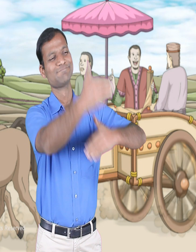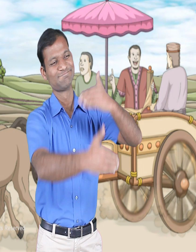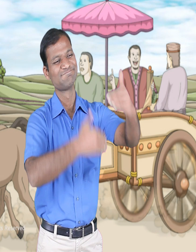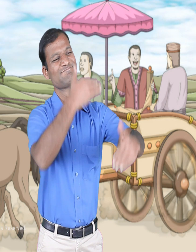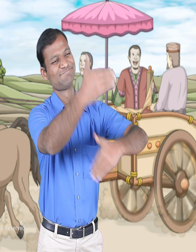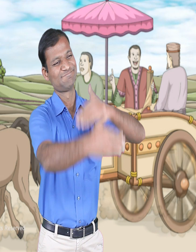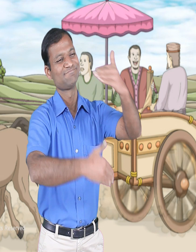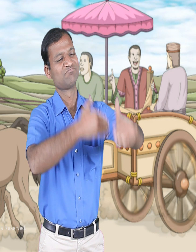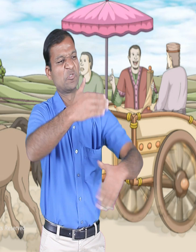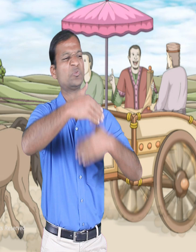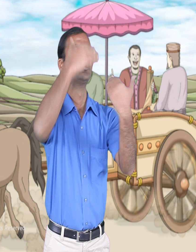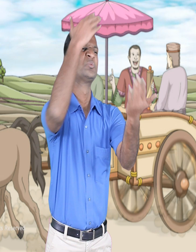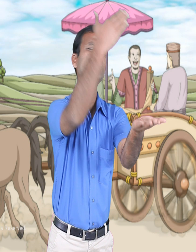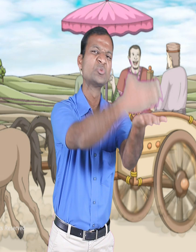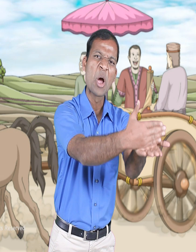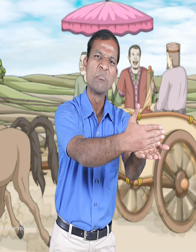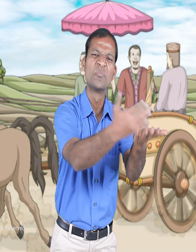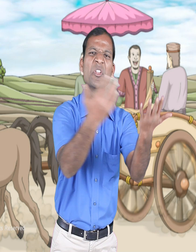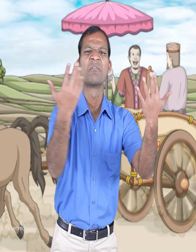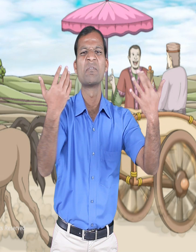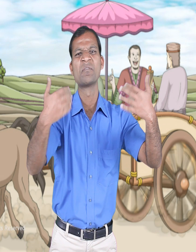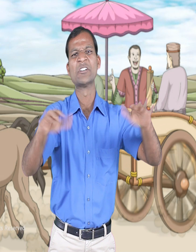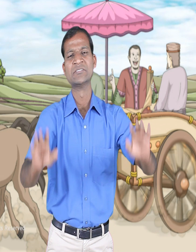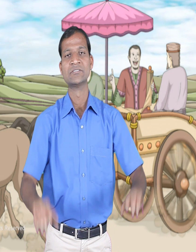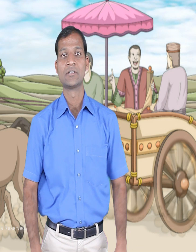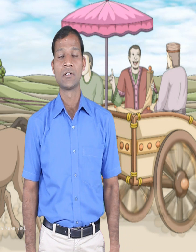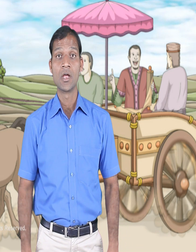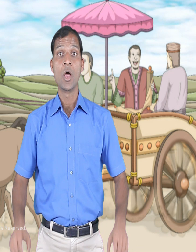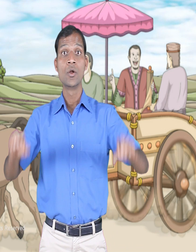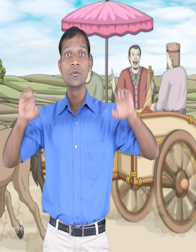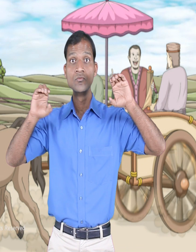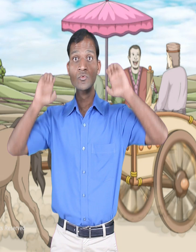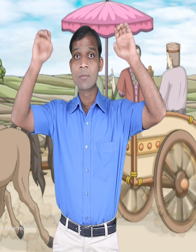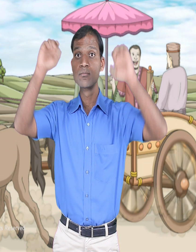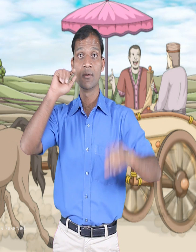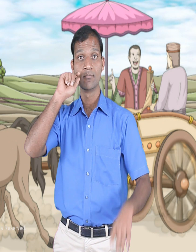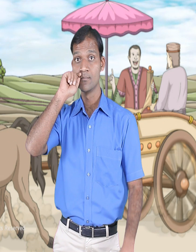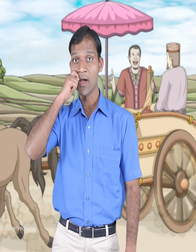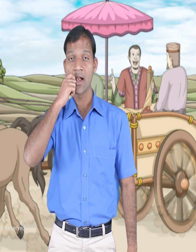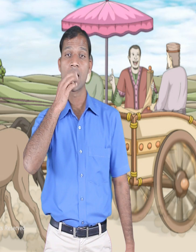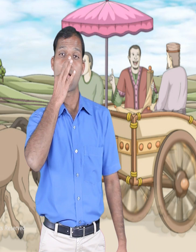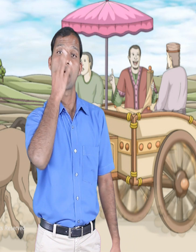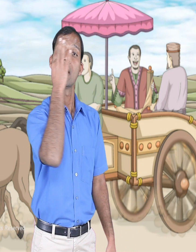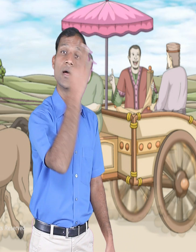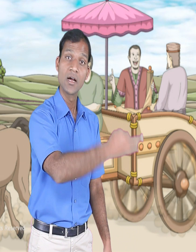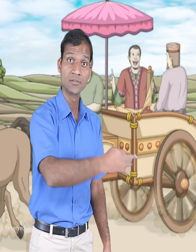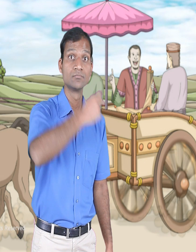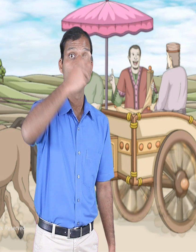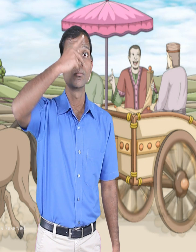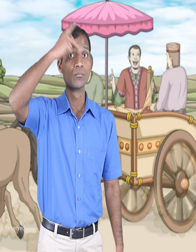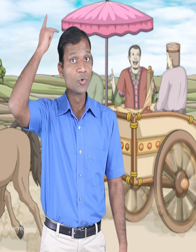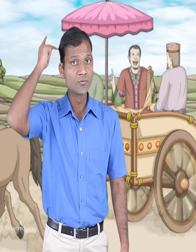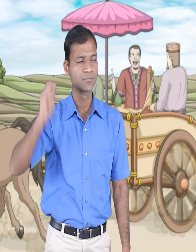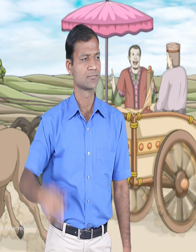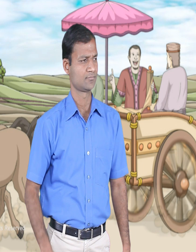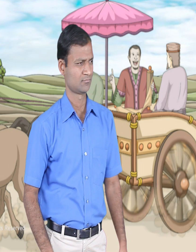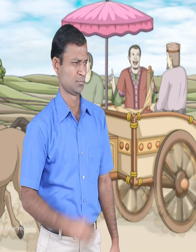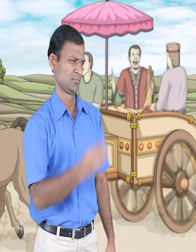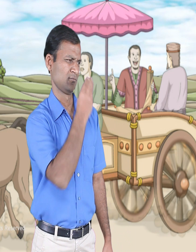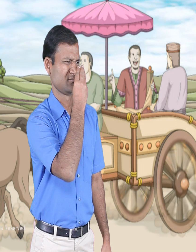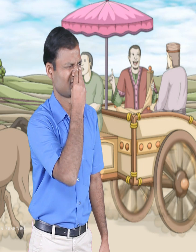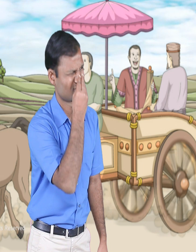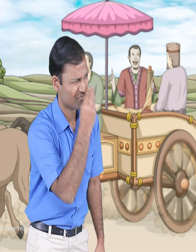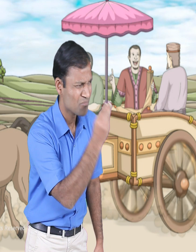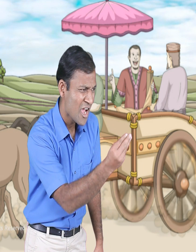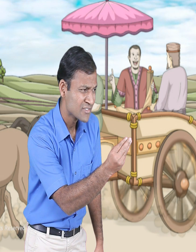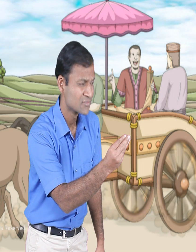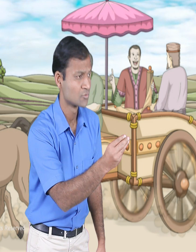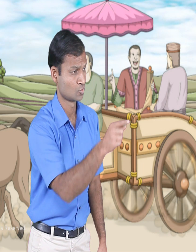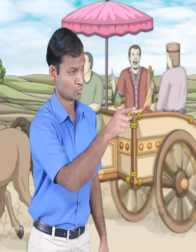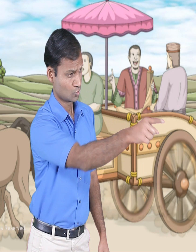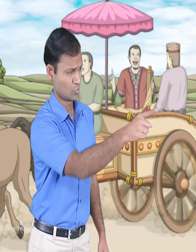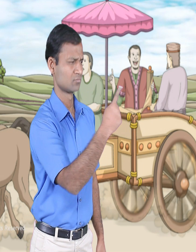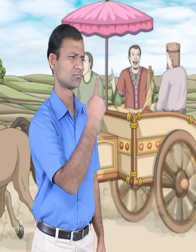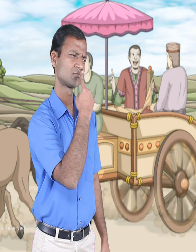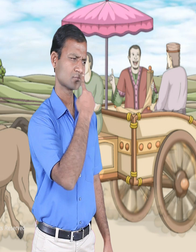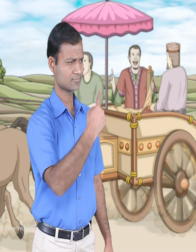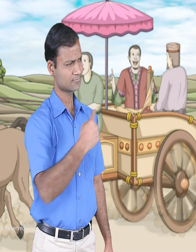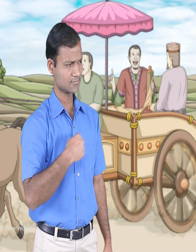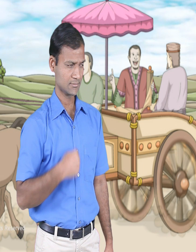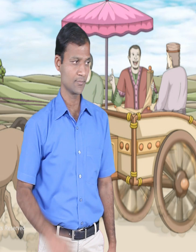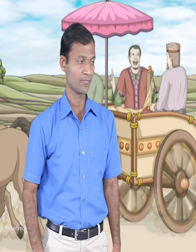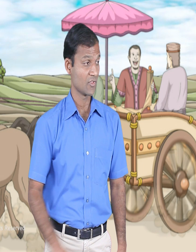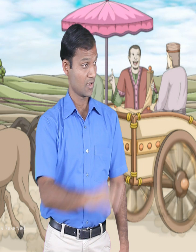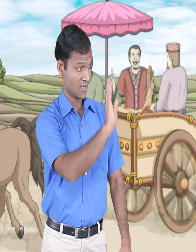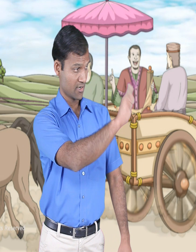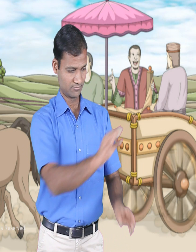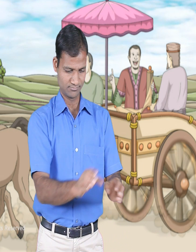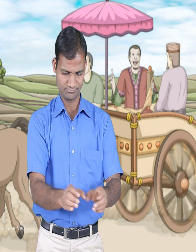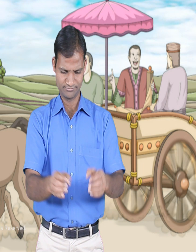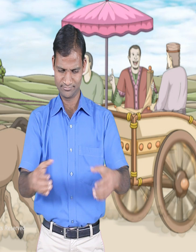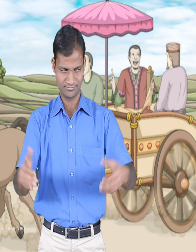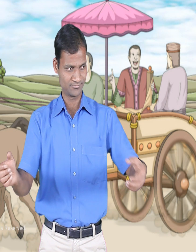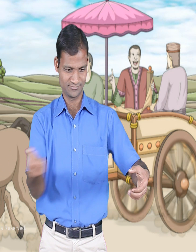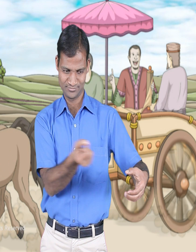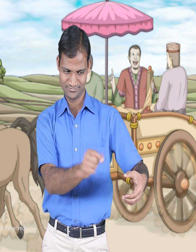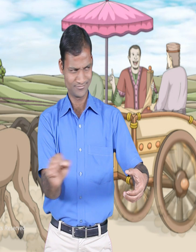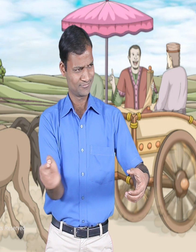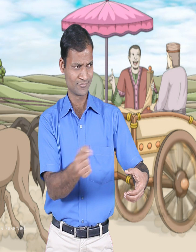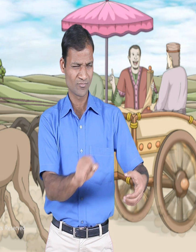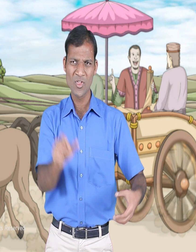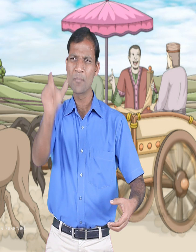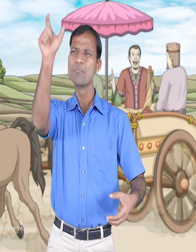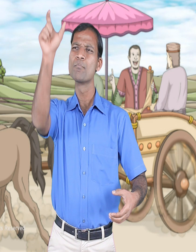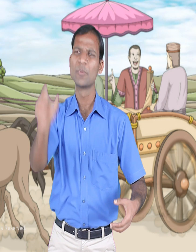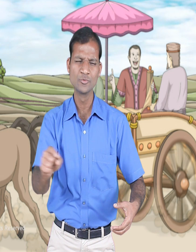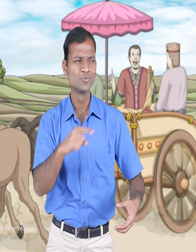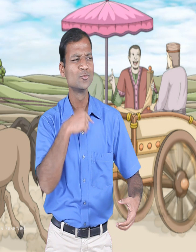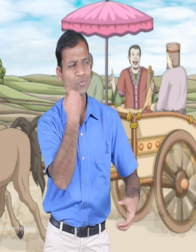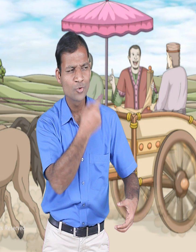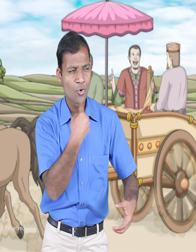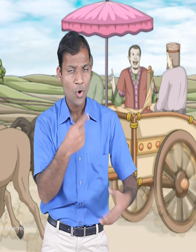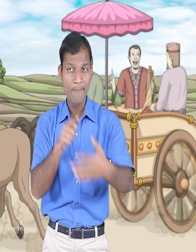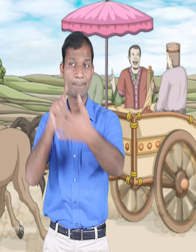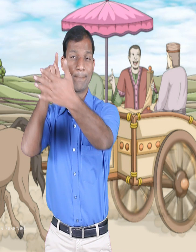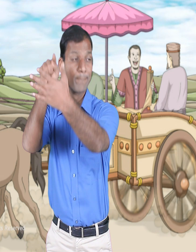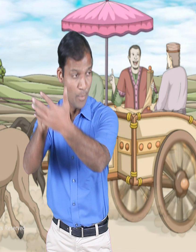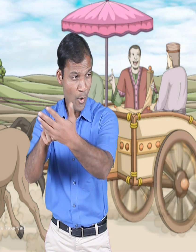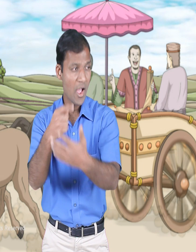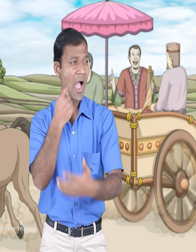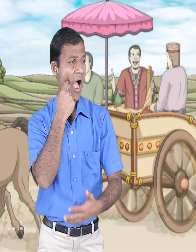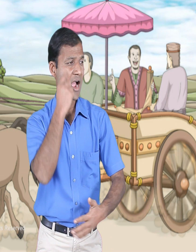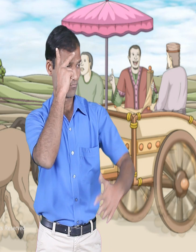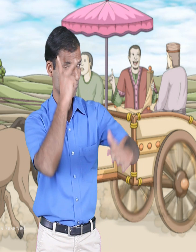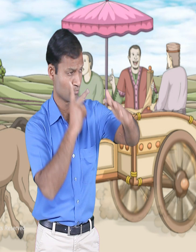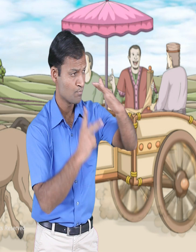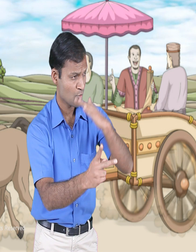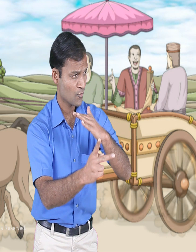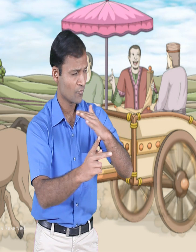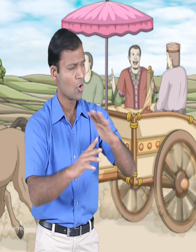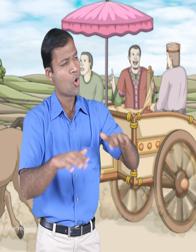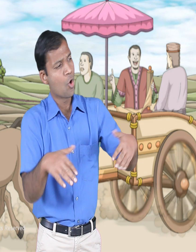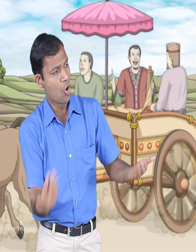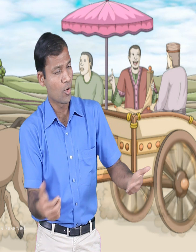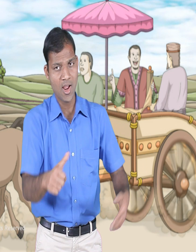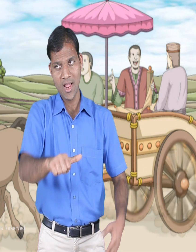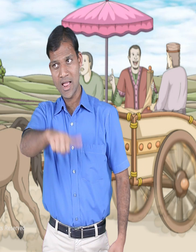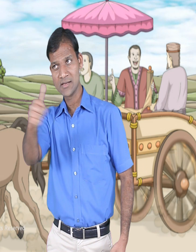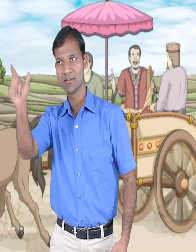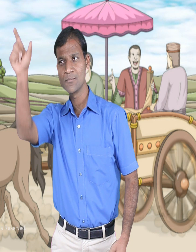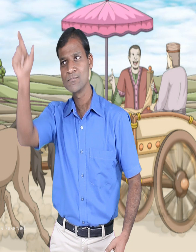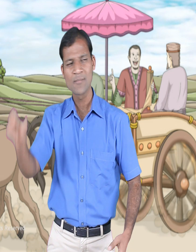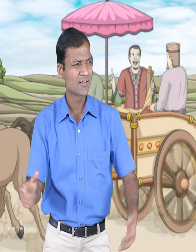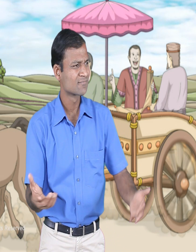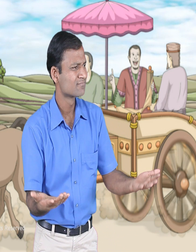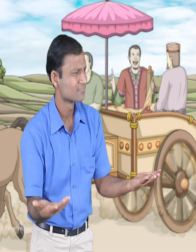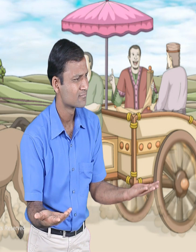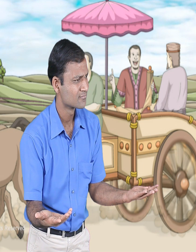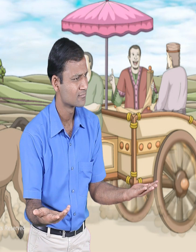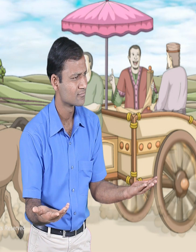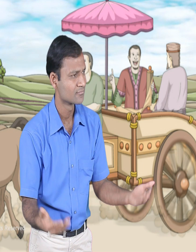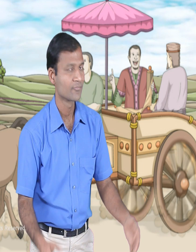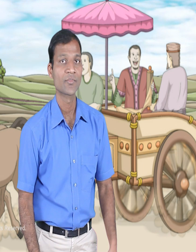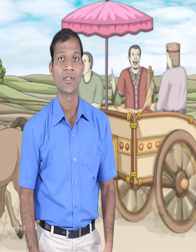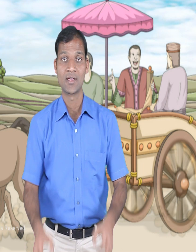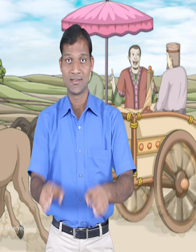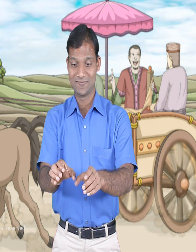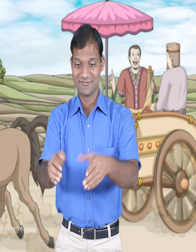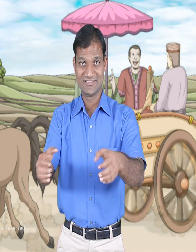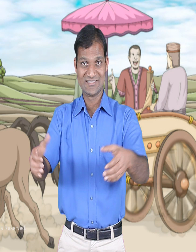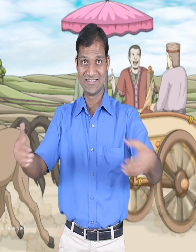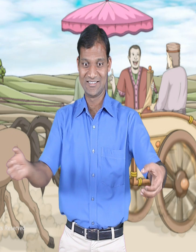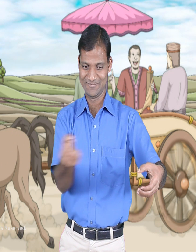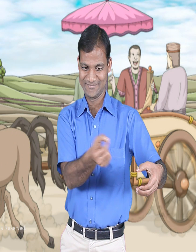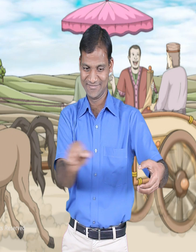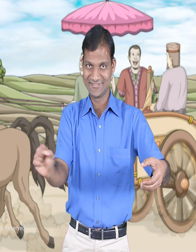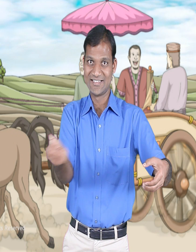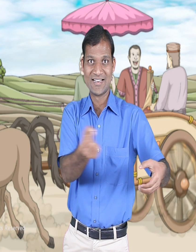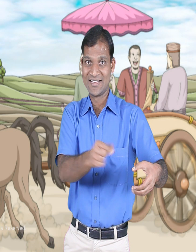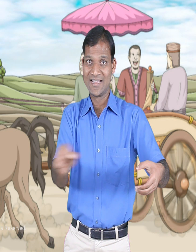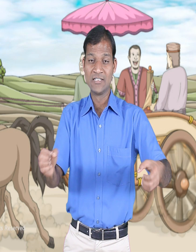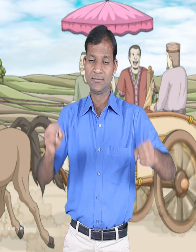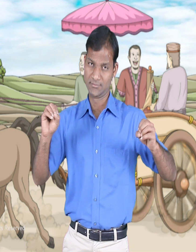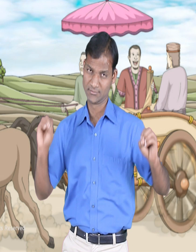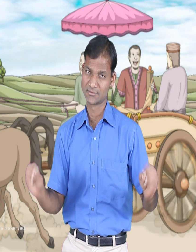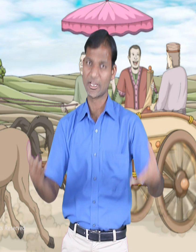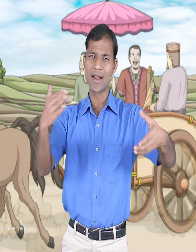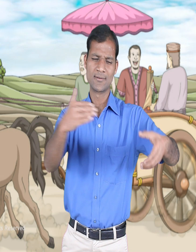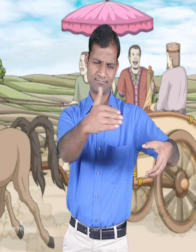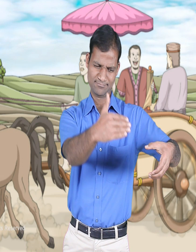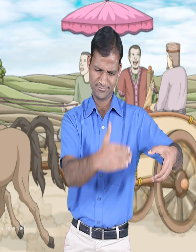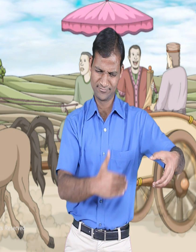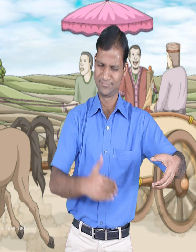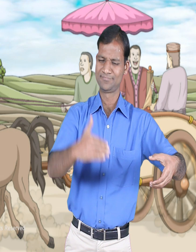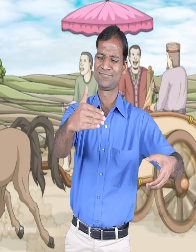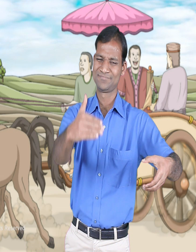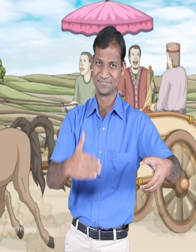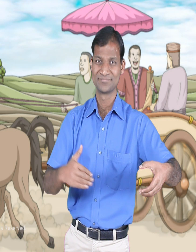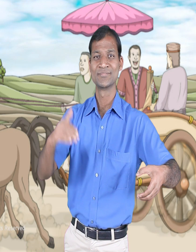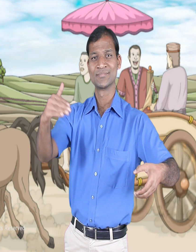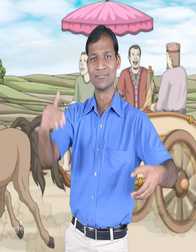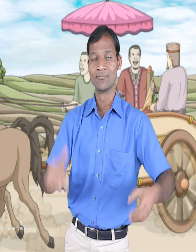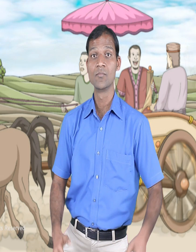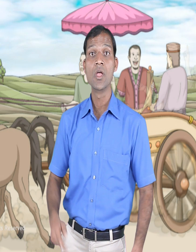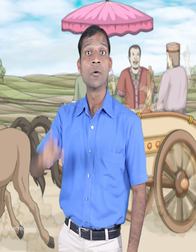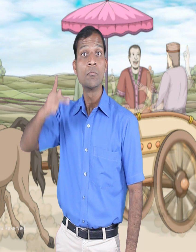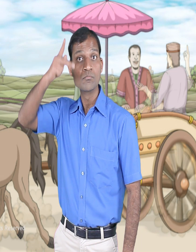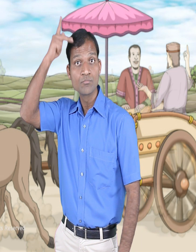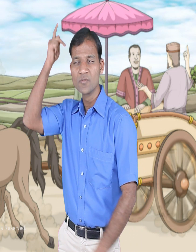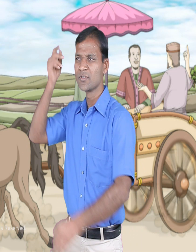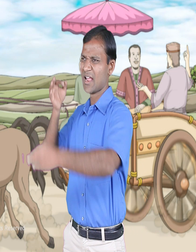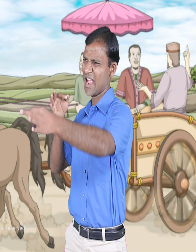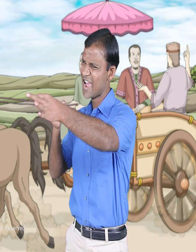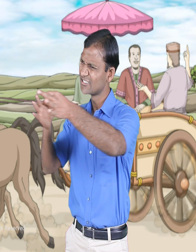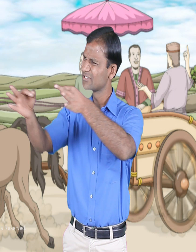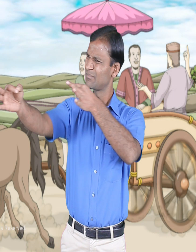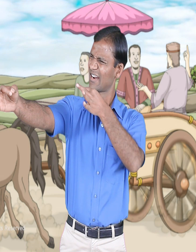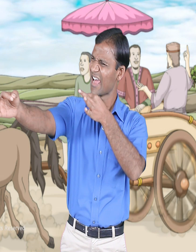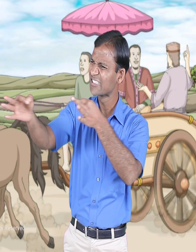“Tell me,” said the eunuch, “who is the prophet talking about, himself or someone else?”